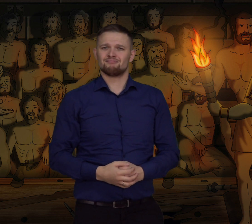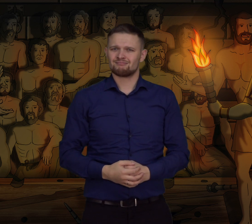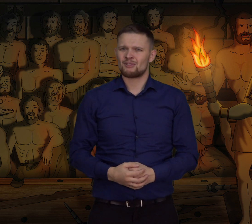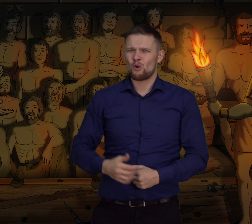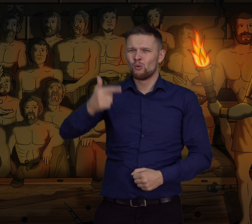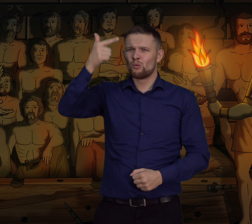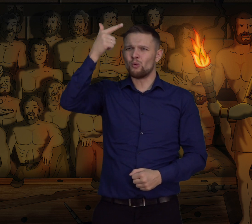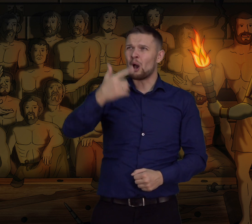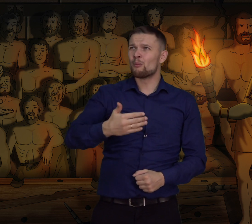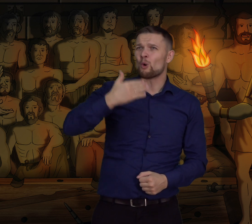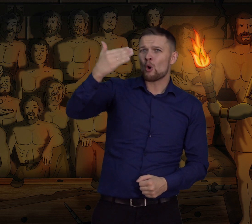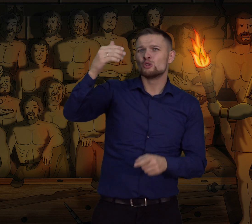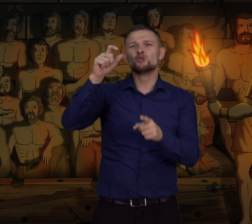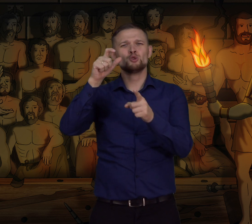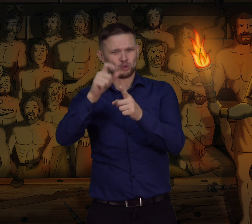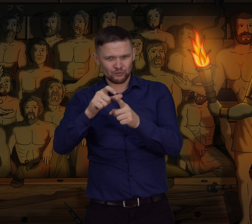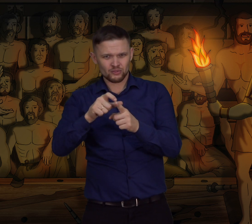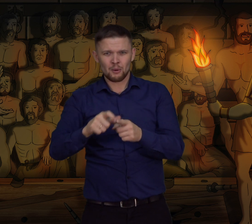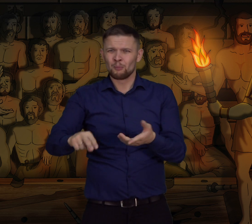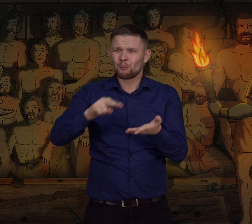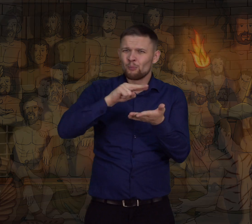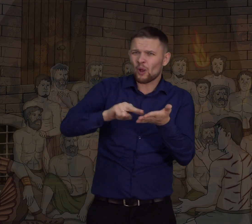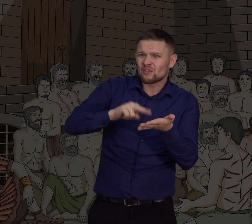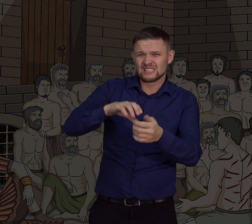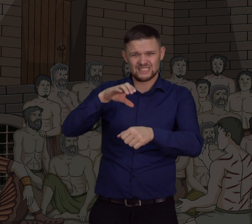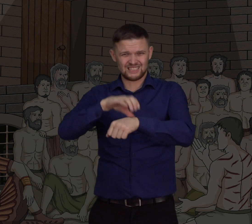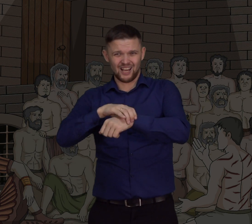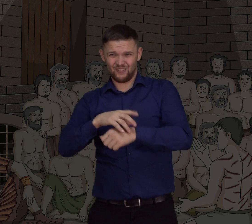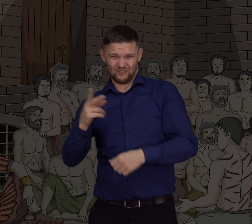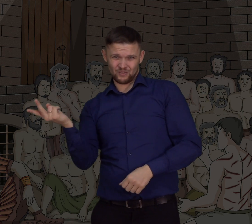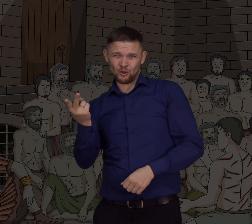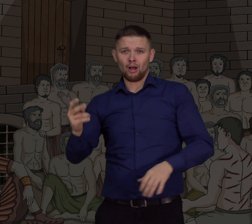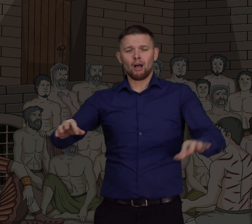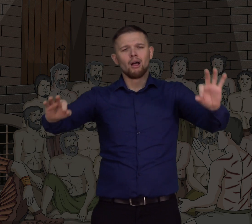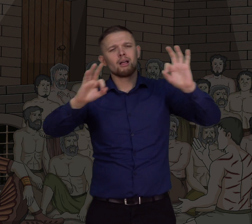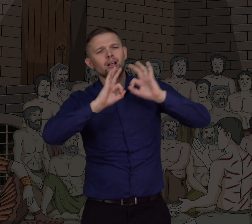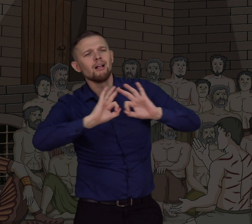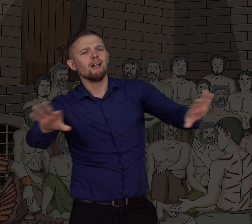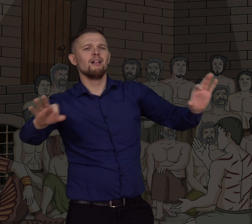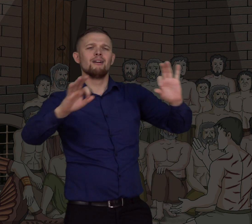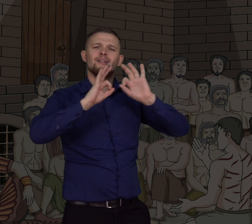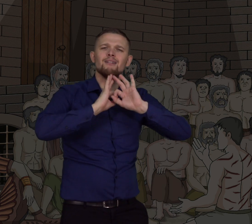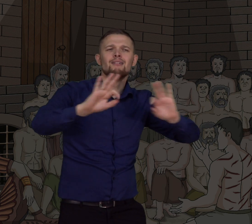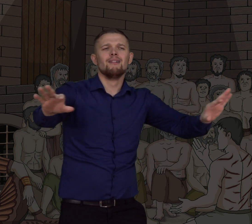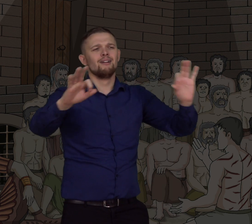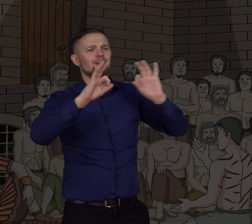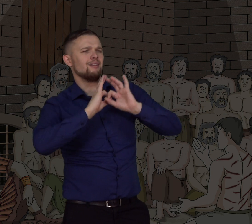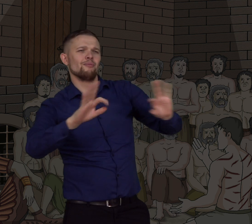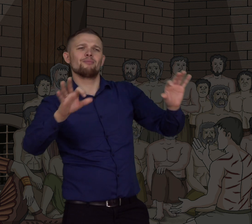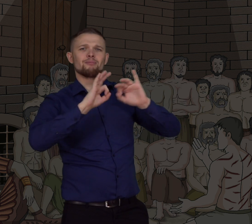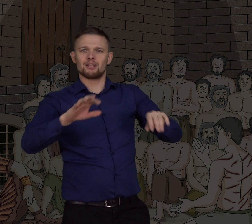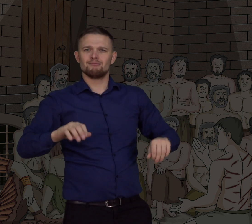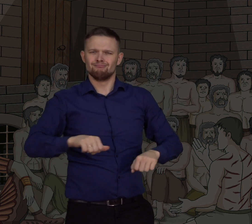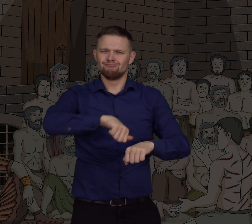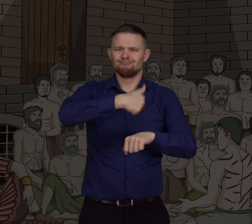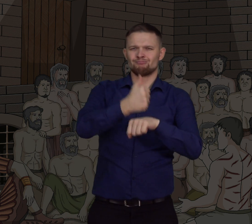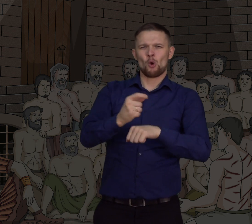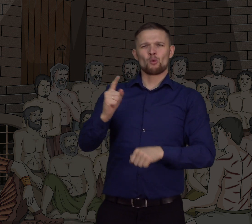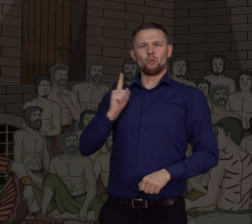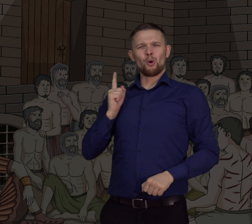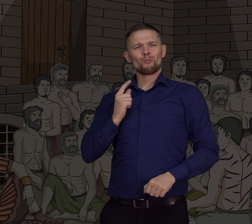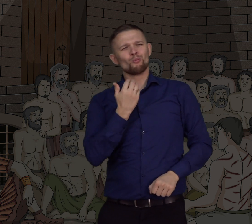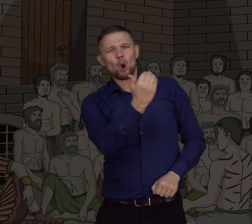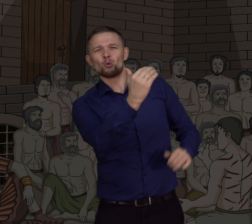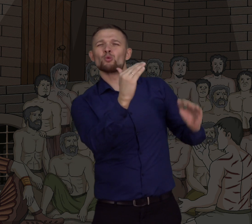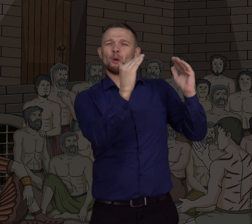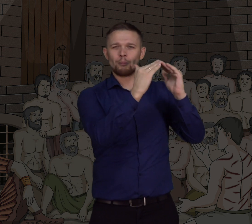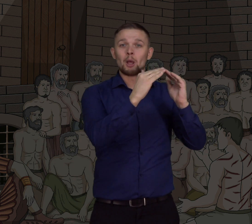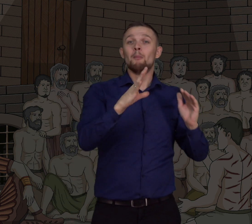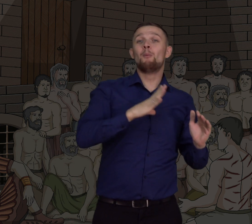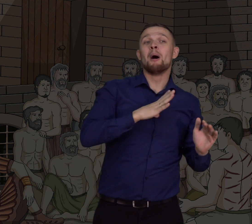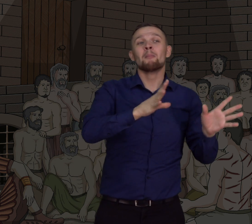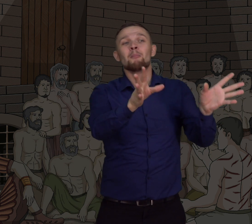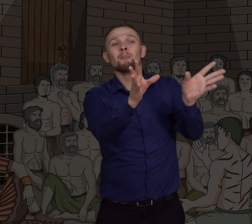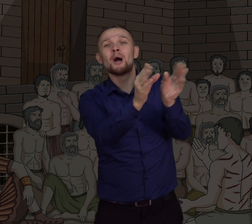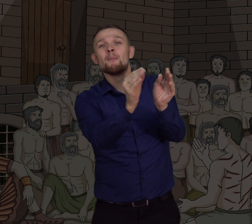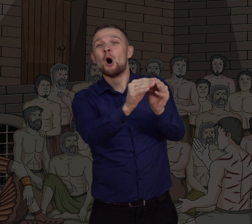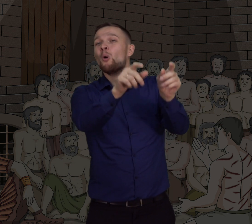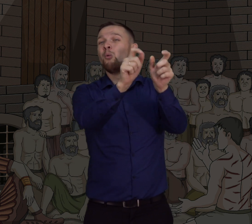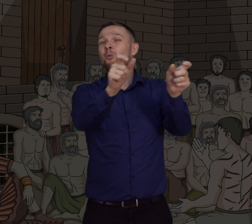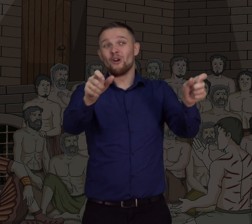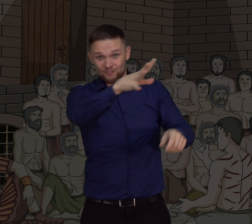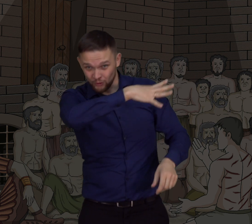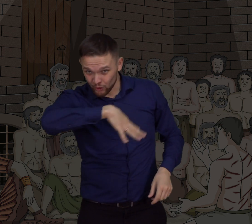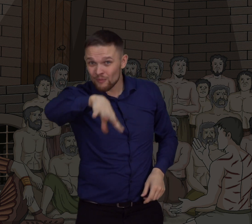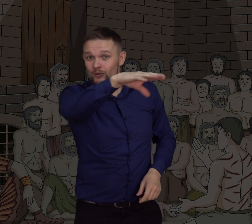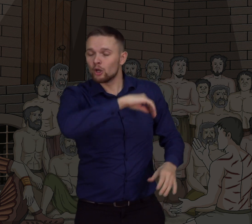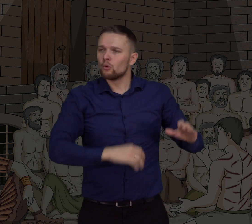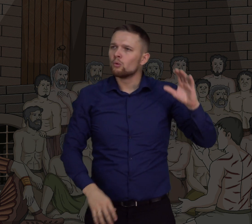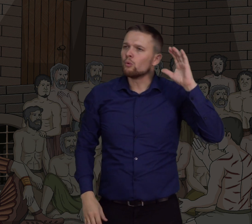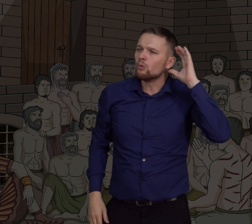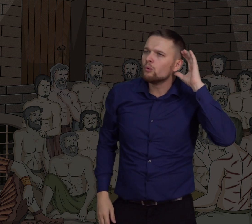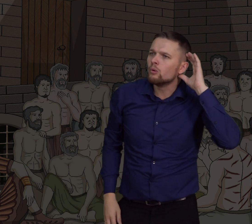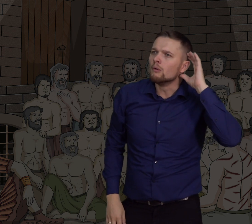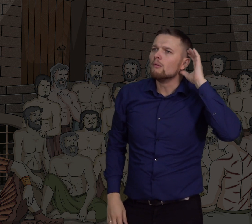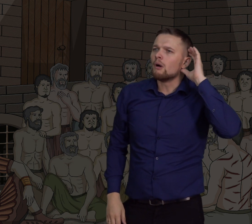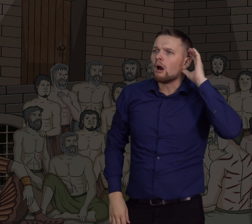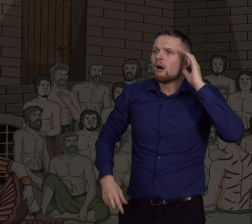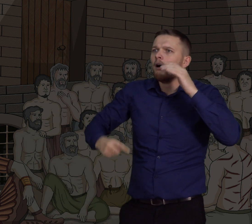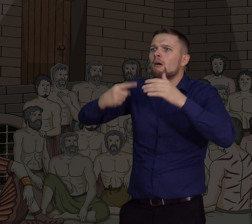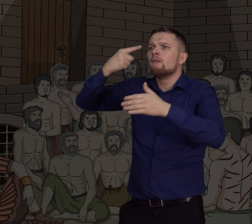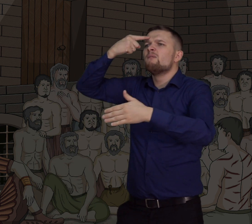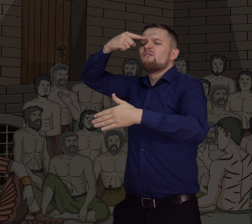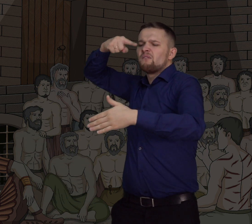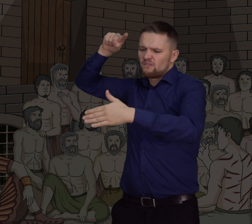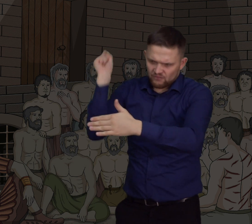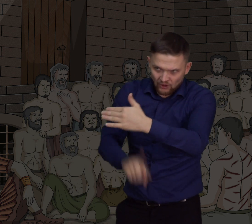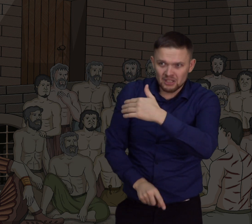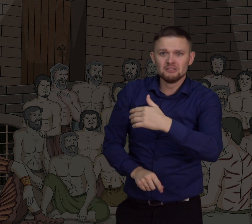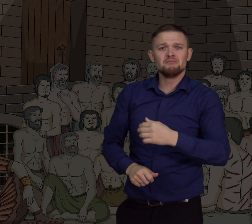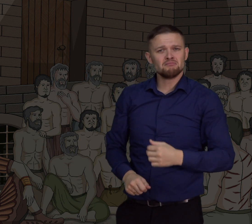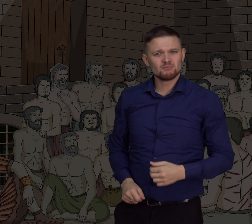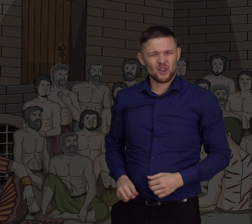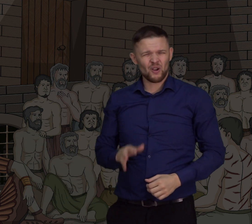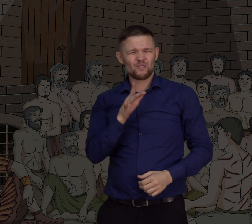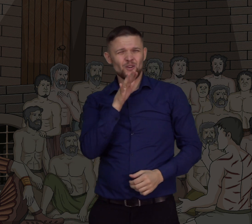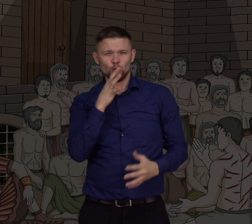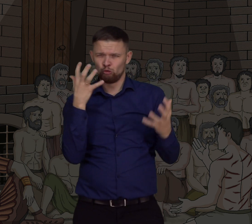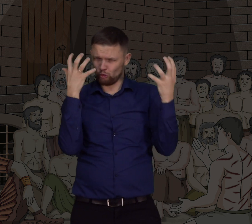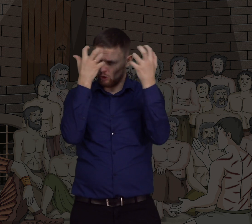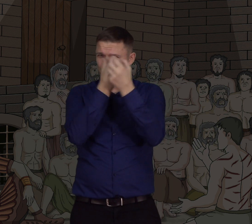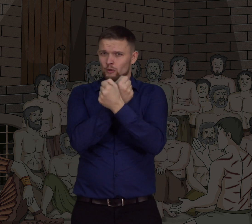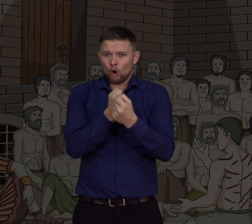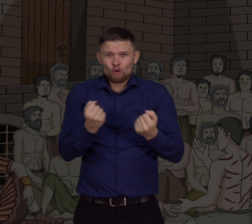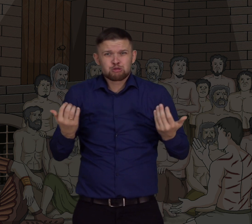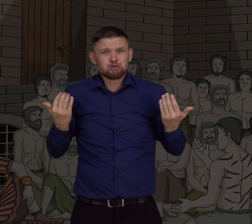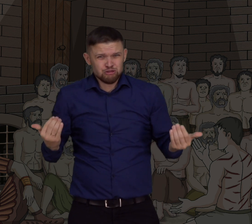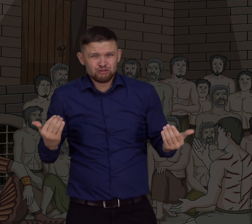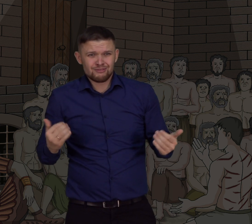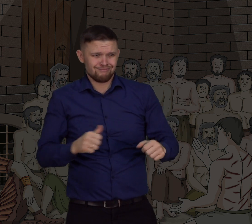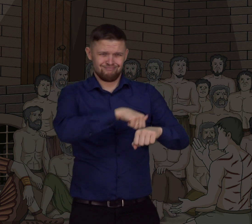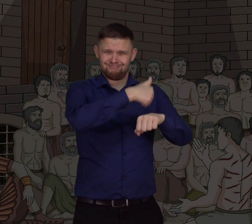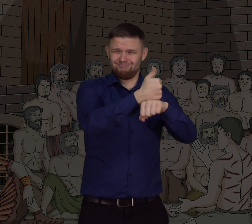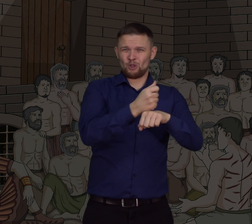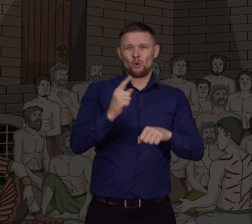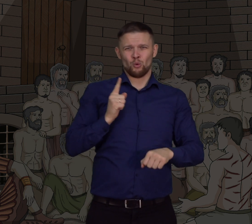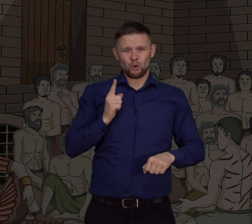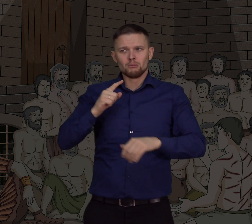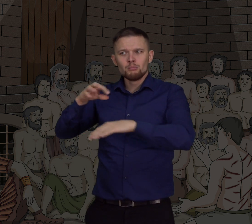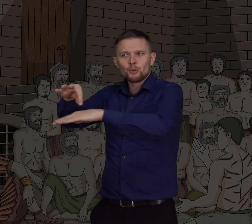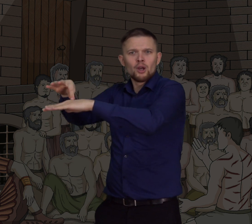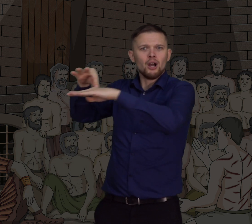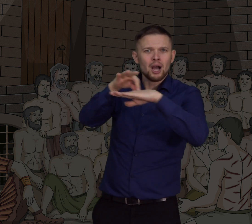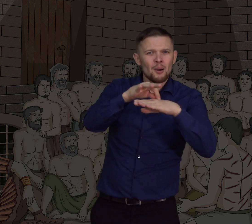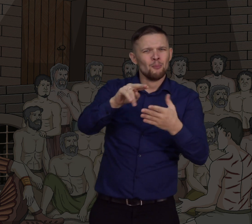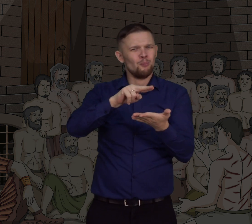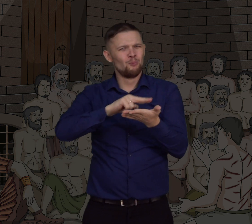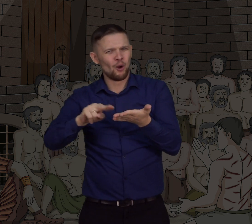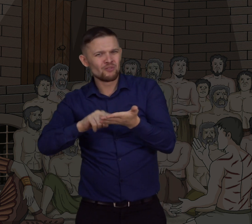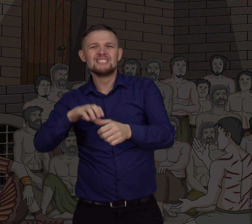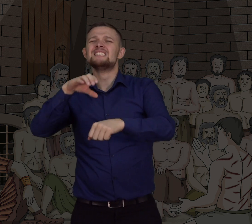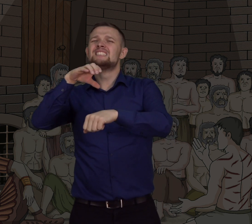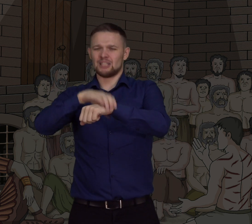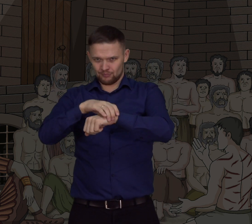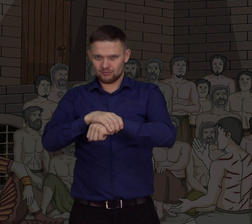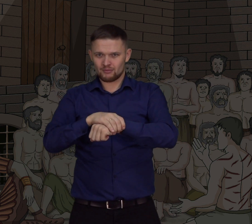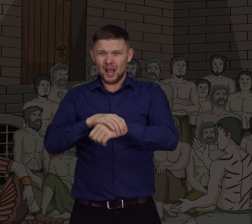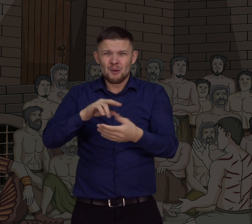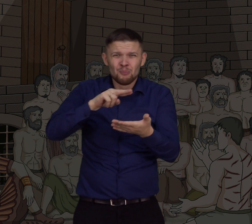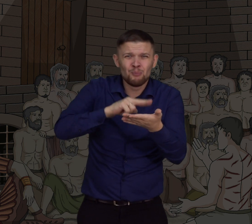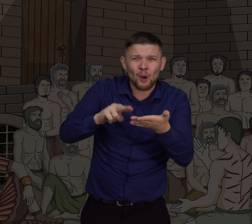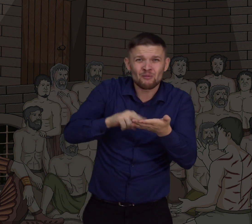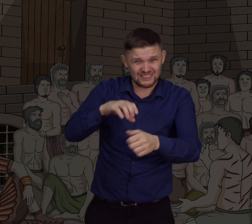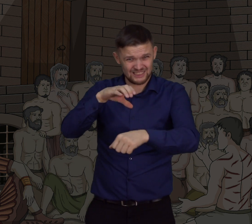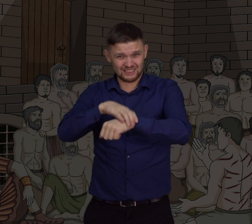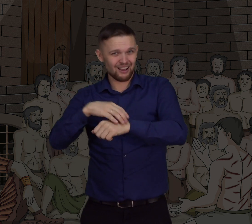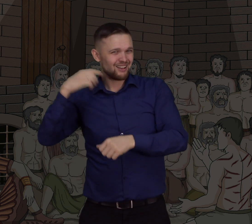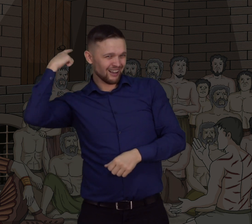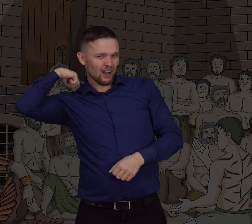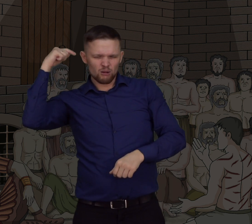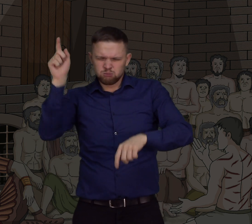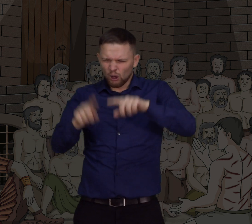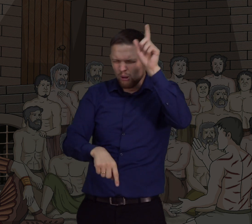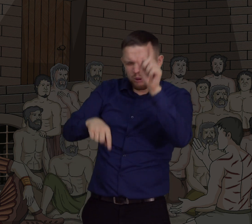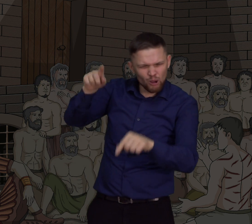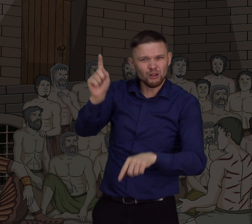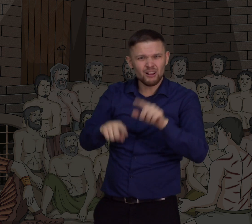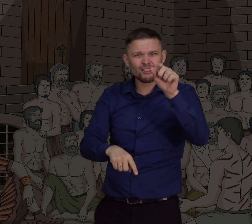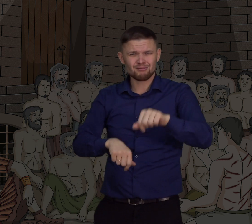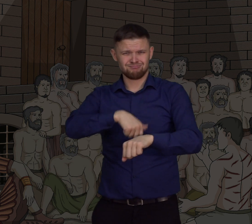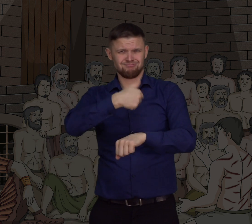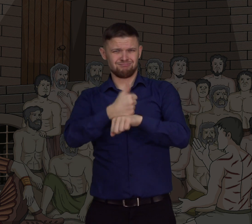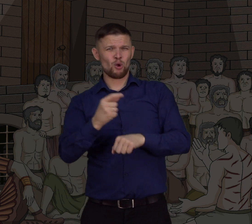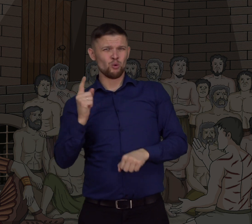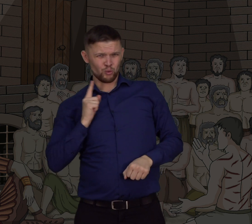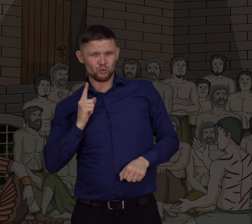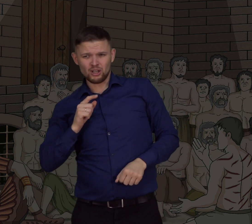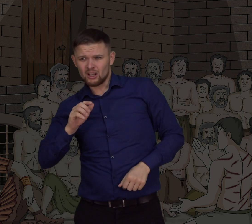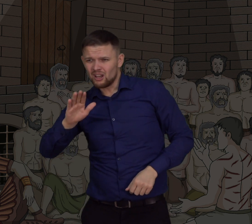Then he brought them out and asked, “Sirs, what must I do to be saved?” They replied, “Believe in the Lord Jesus and you will be saved, you and your household.”